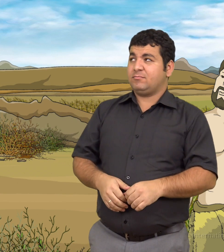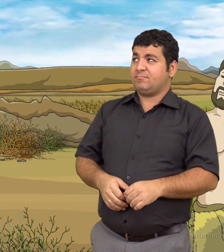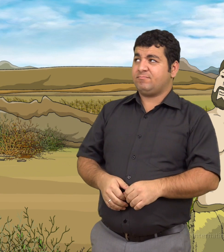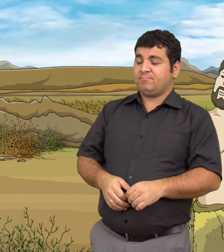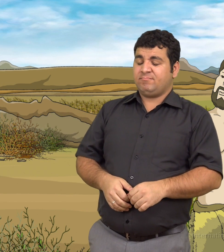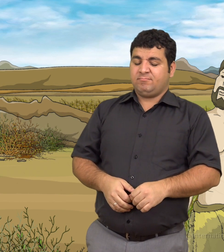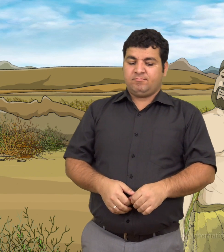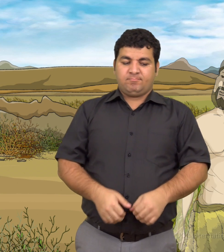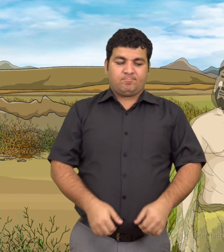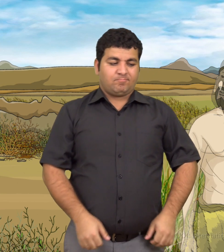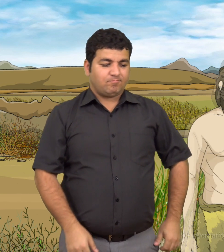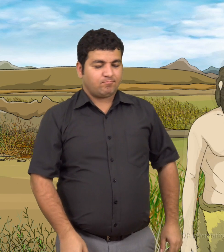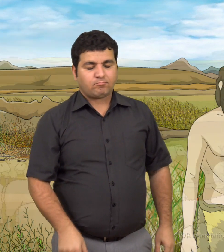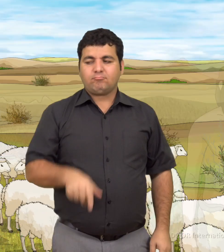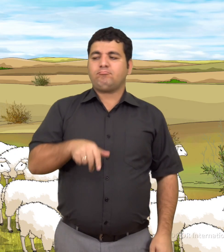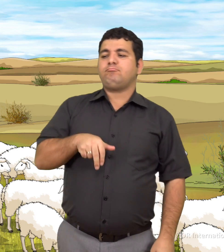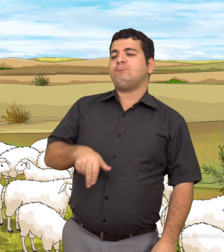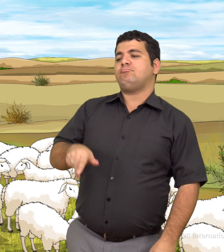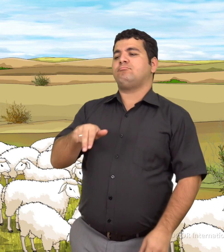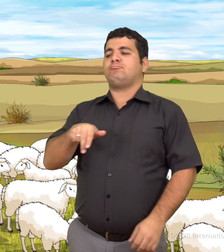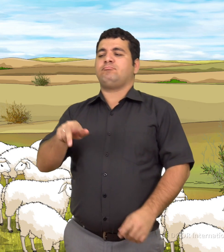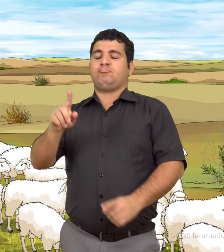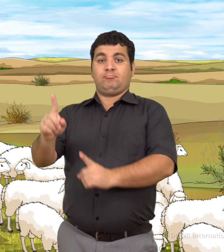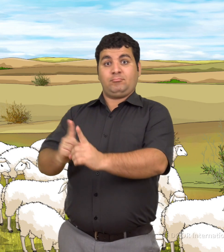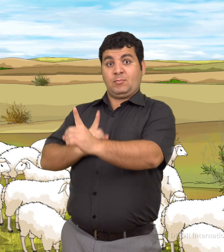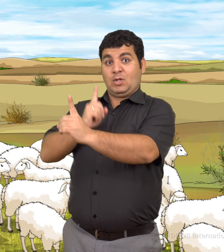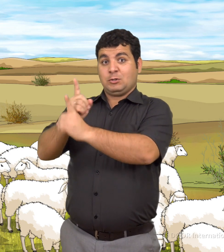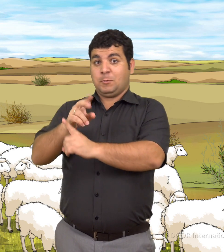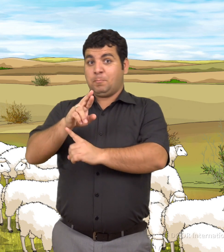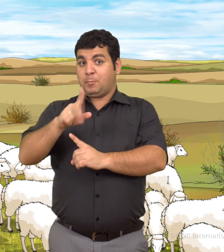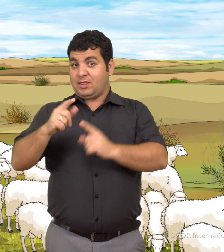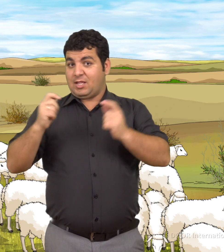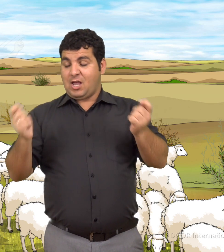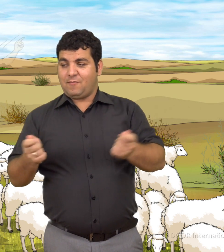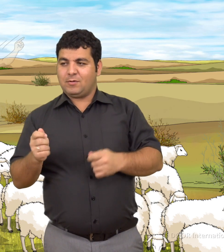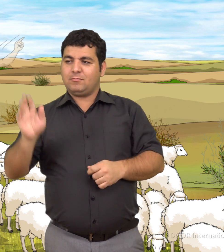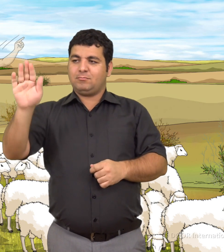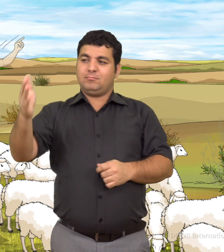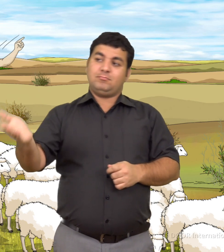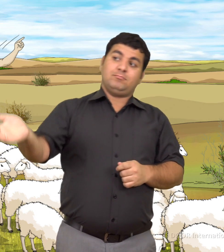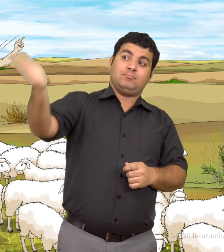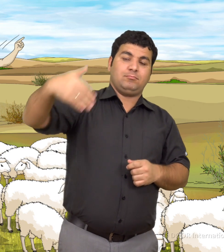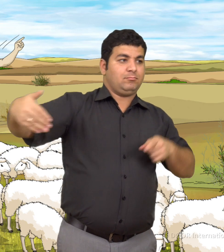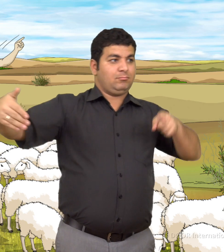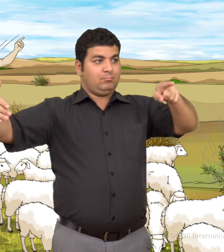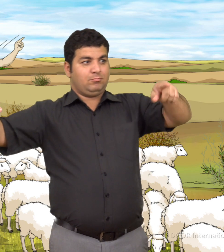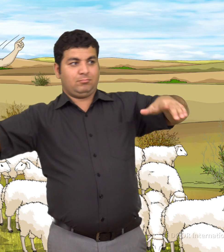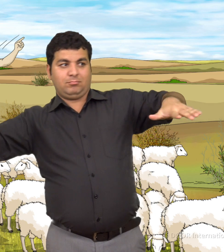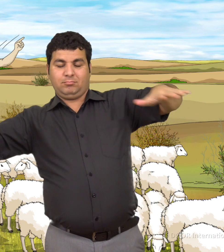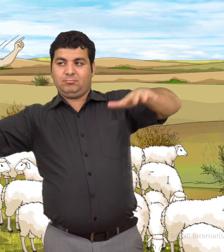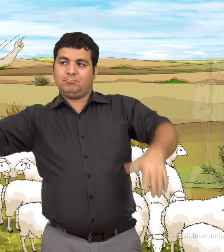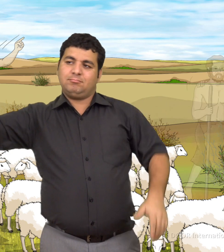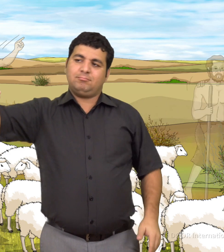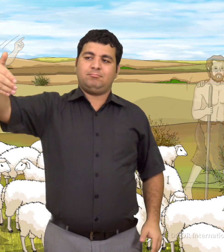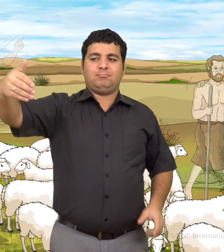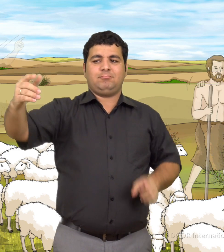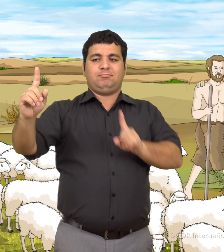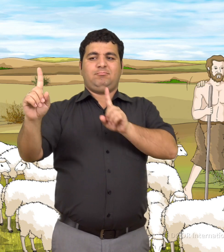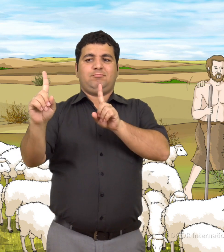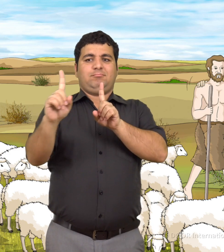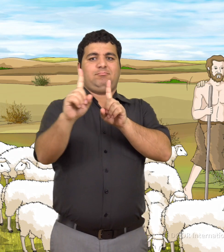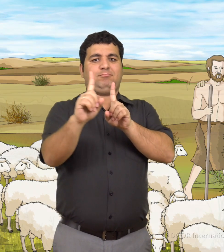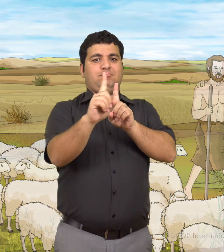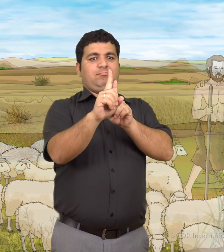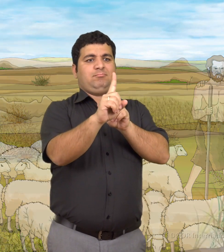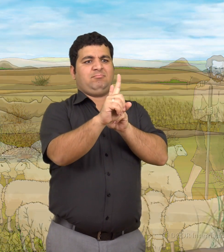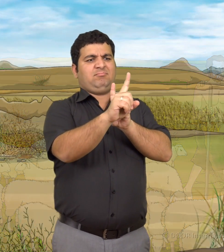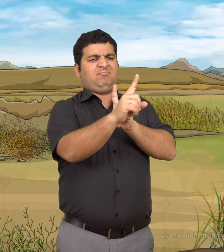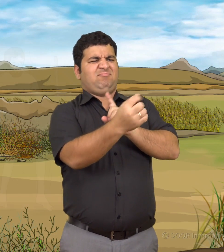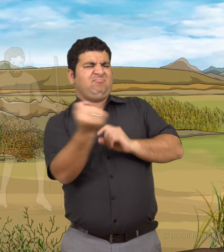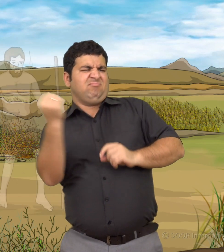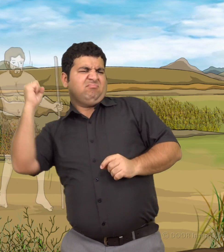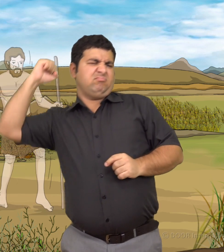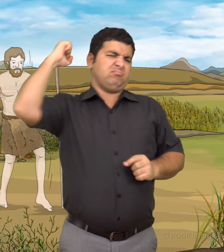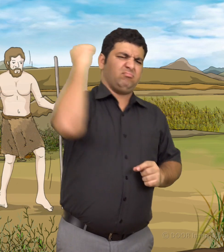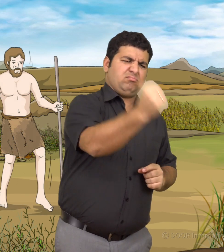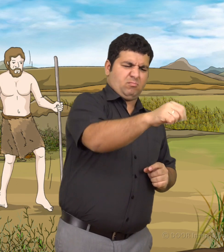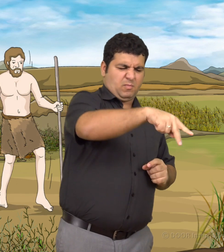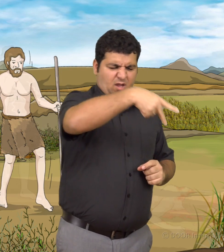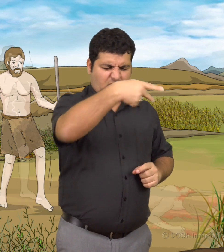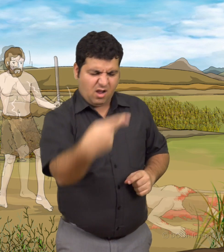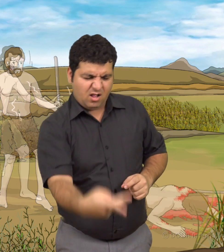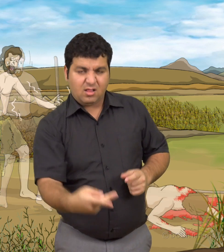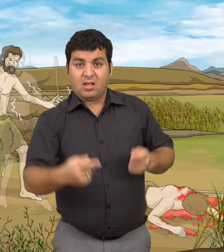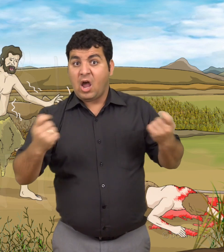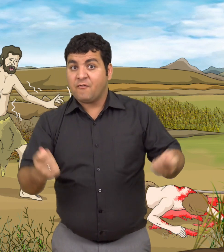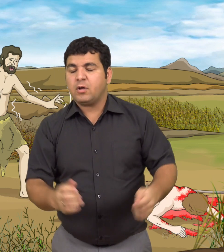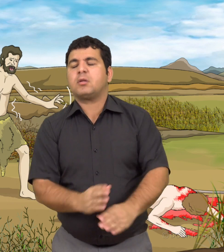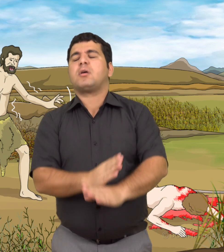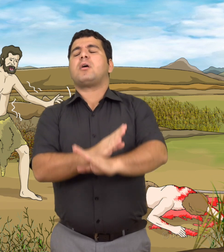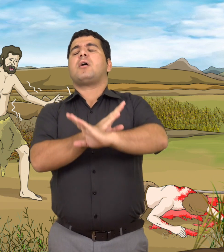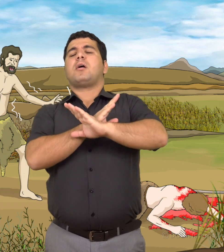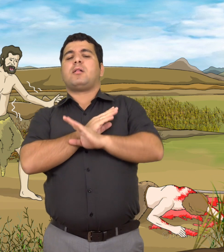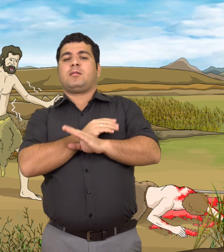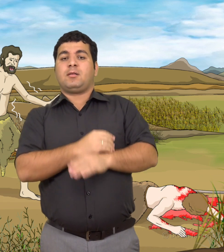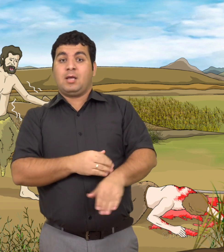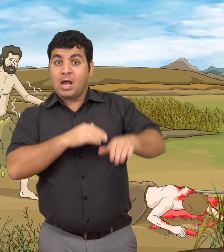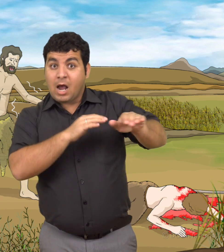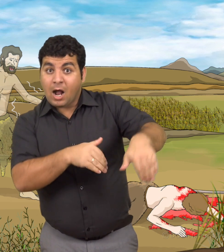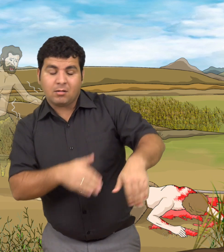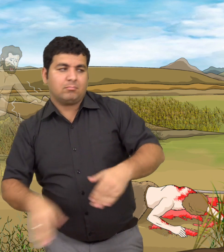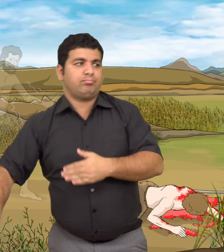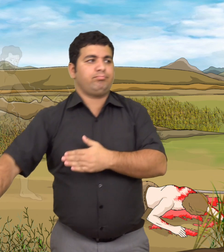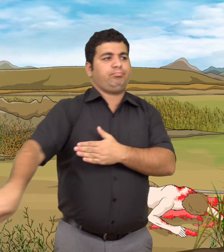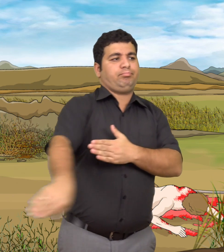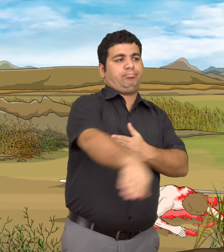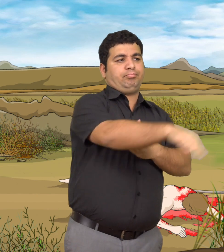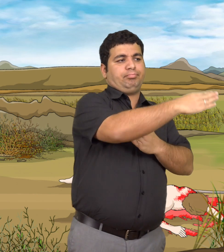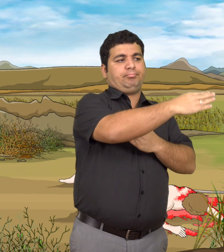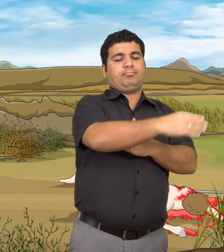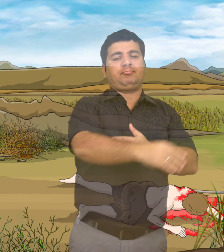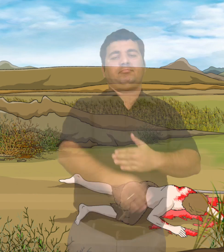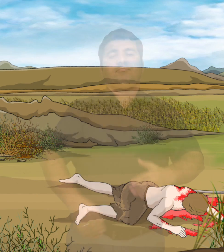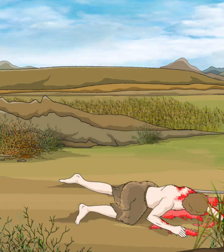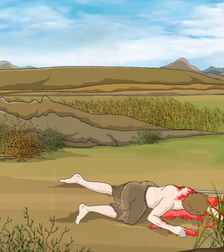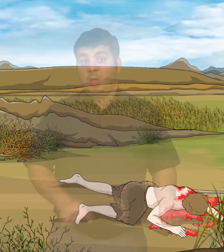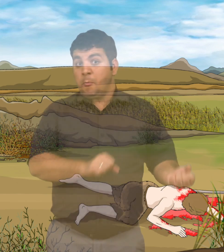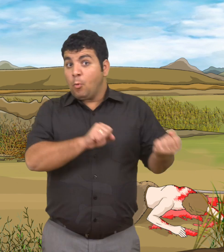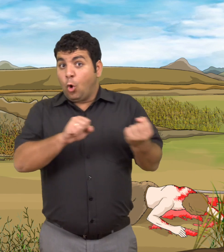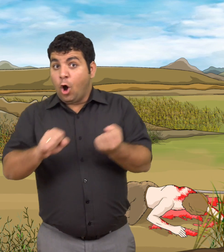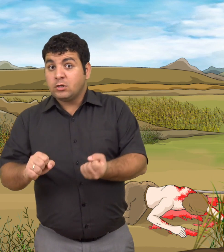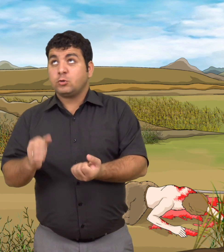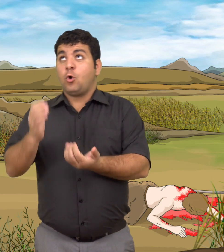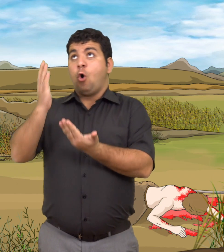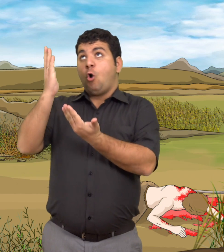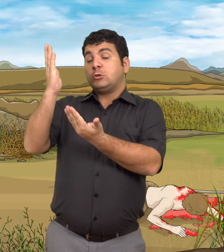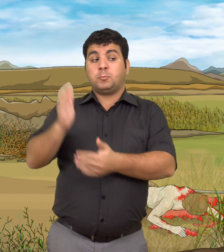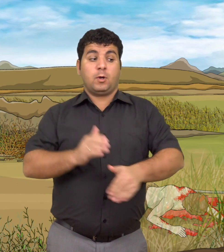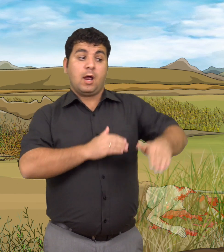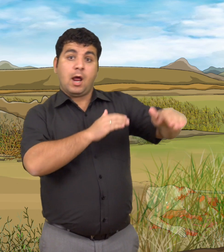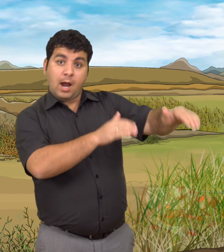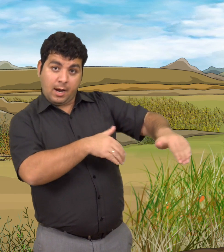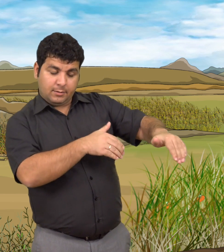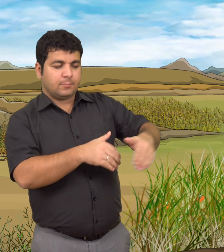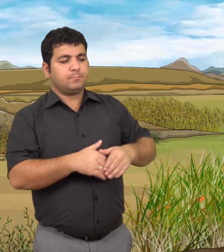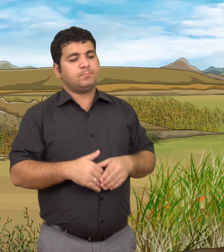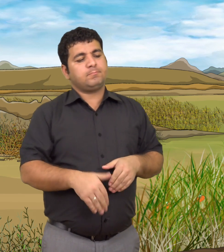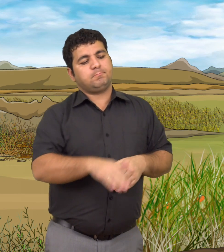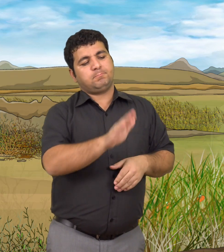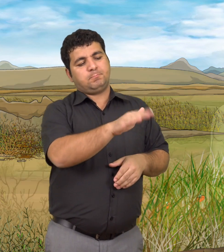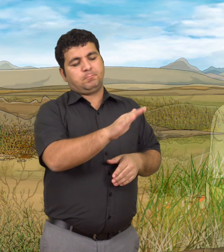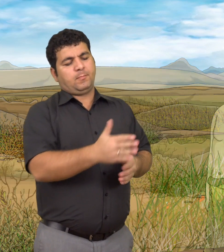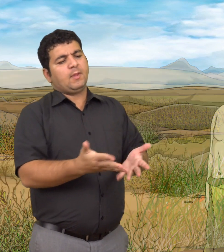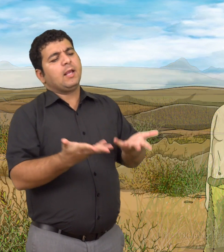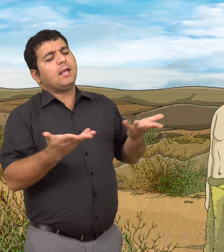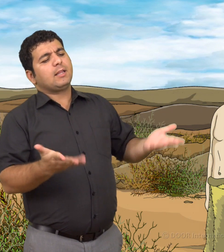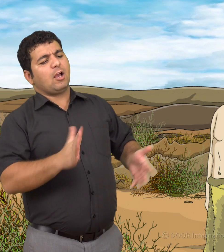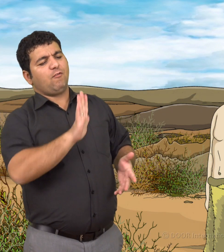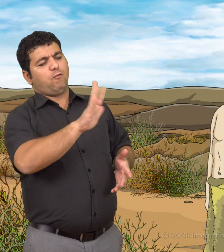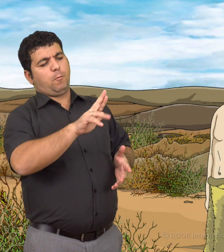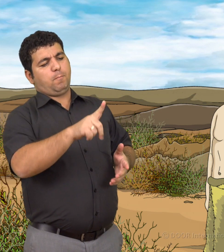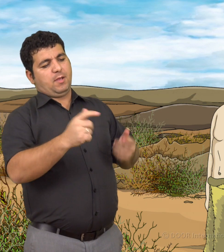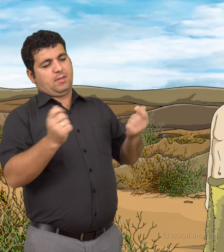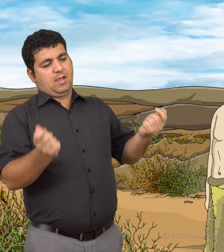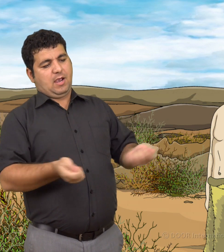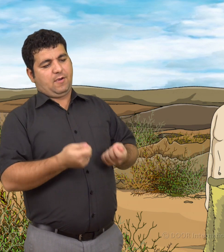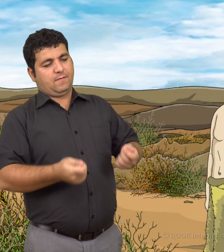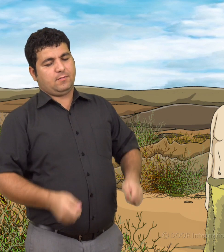Then Cain said to his brother Abel, “Let us go out to the field.” And while they were in the field, Cain rose up against his brother Abel and killed him.